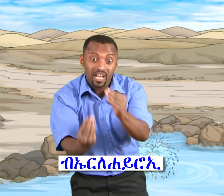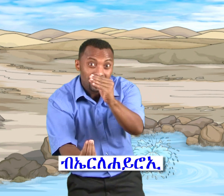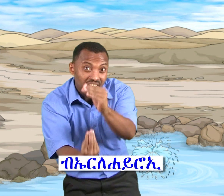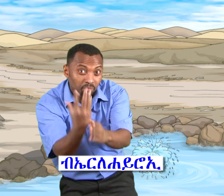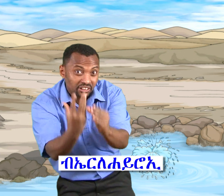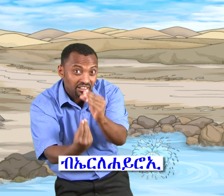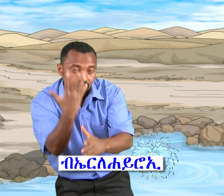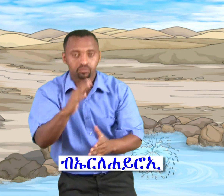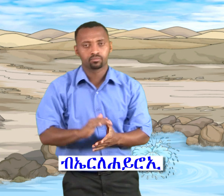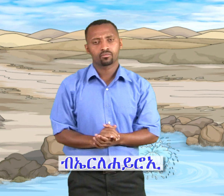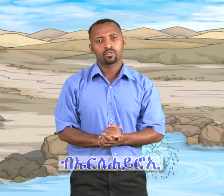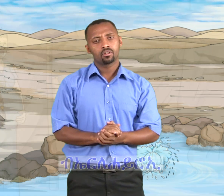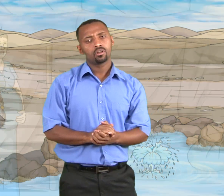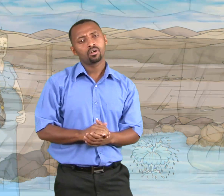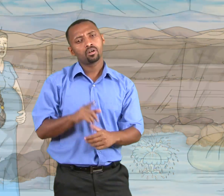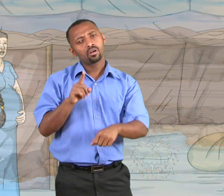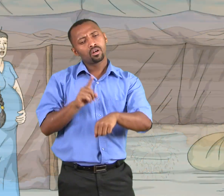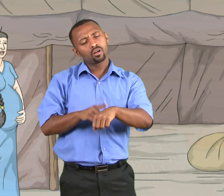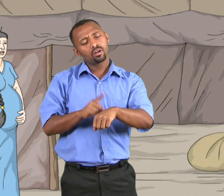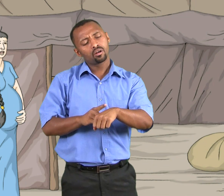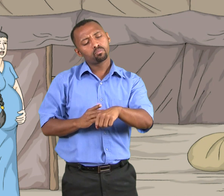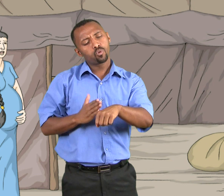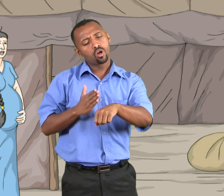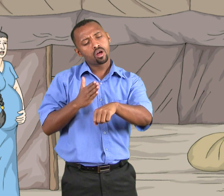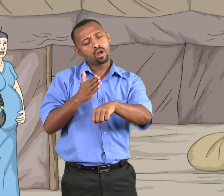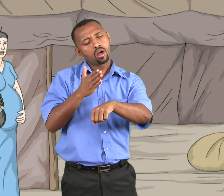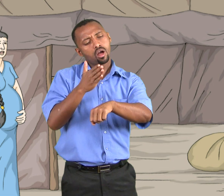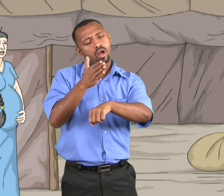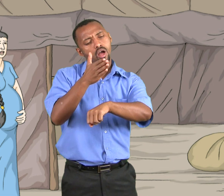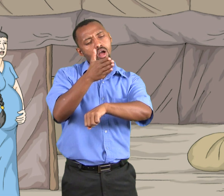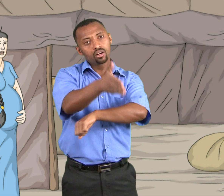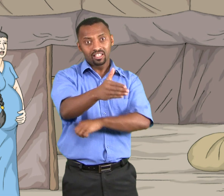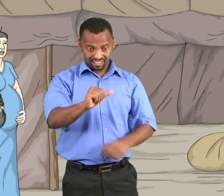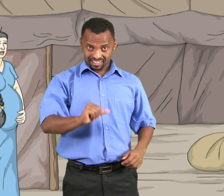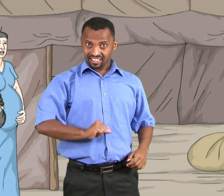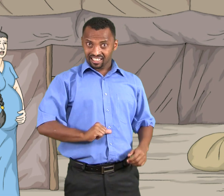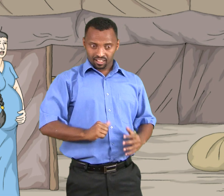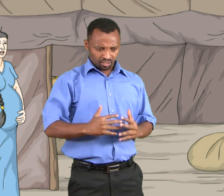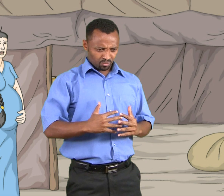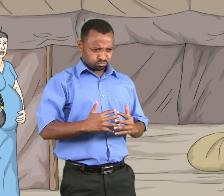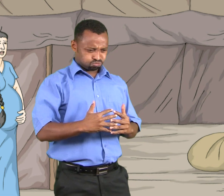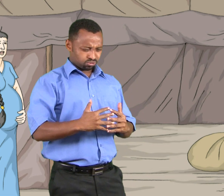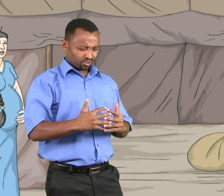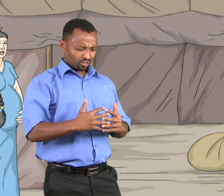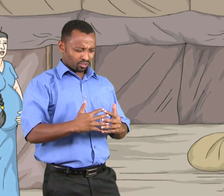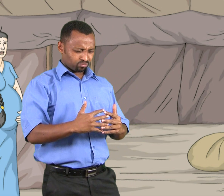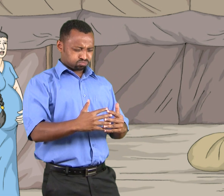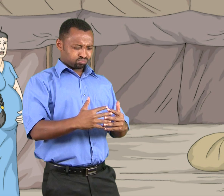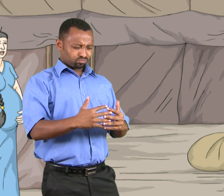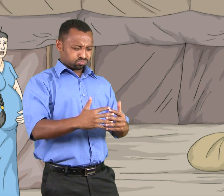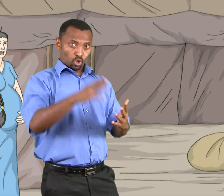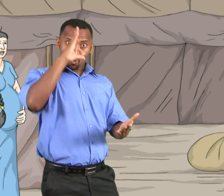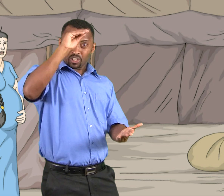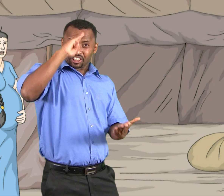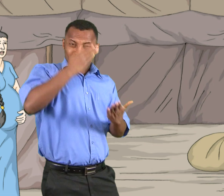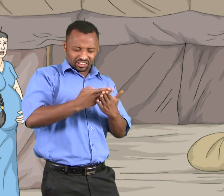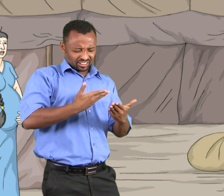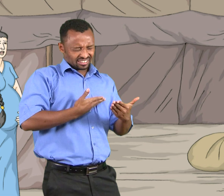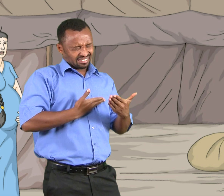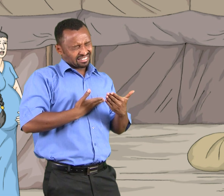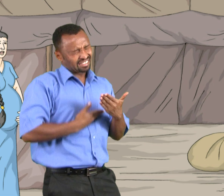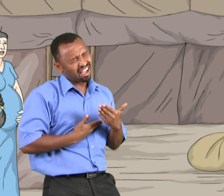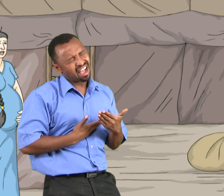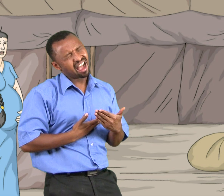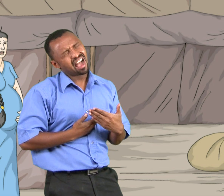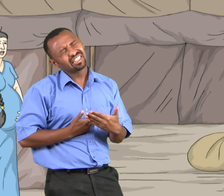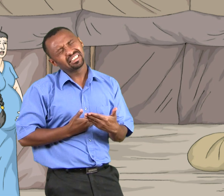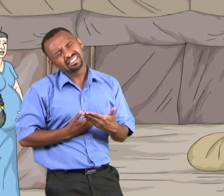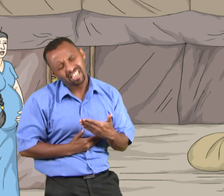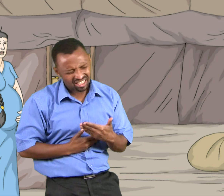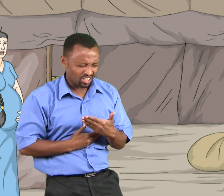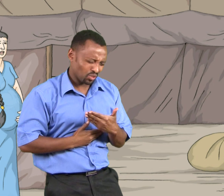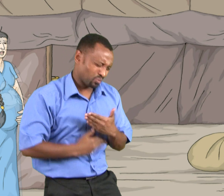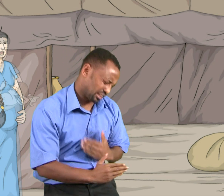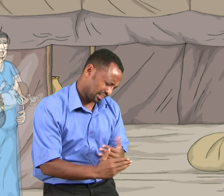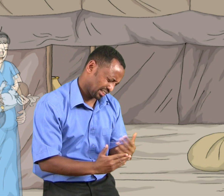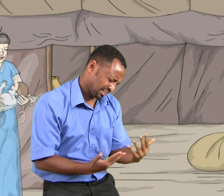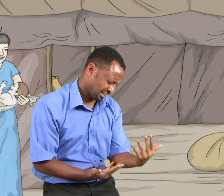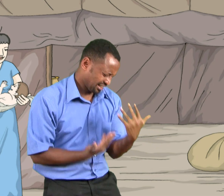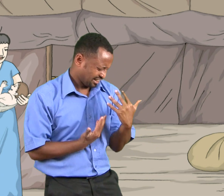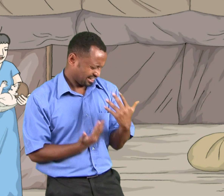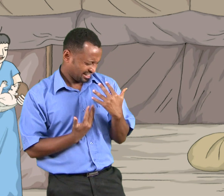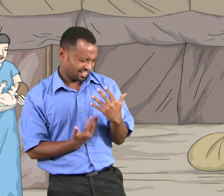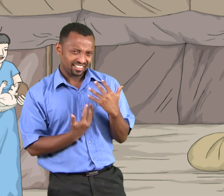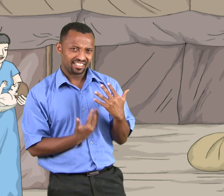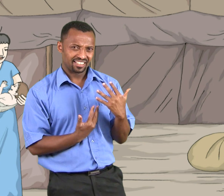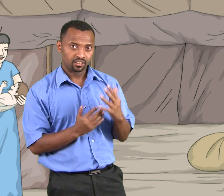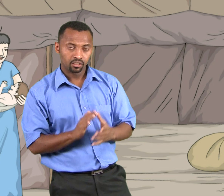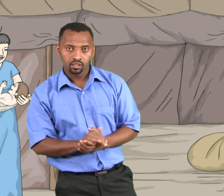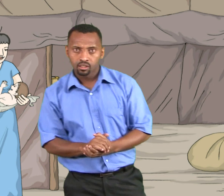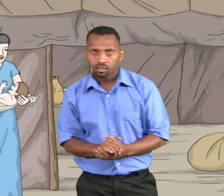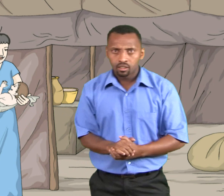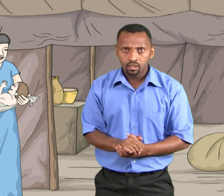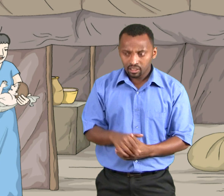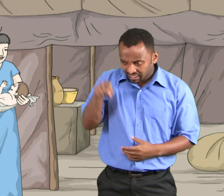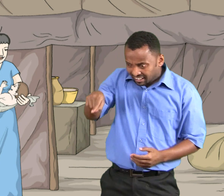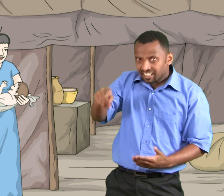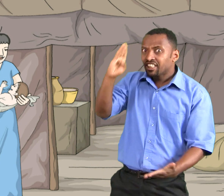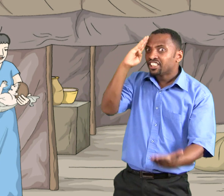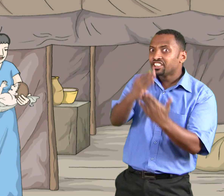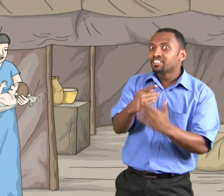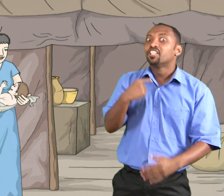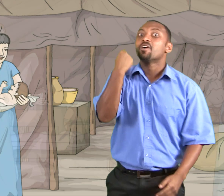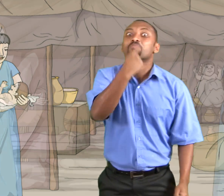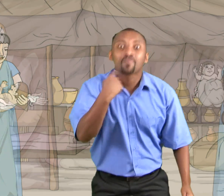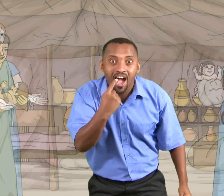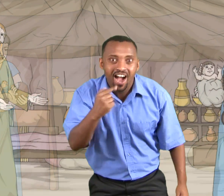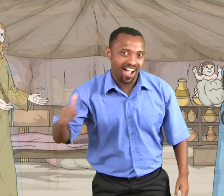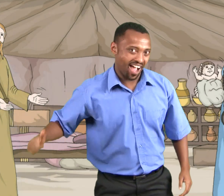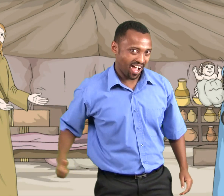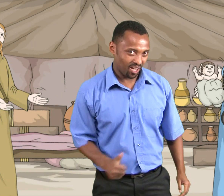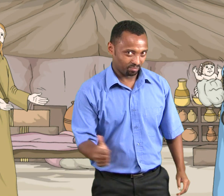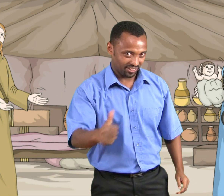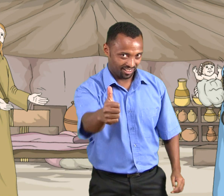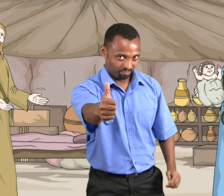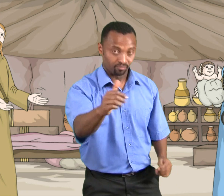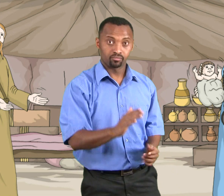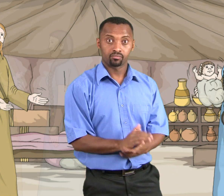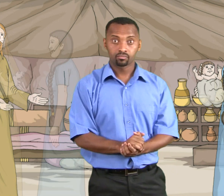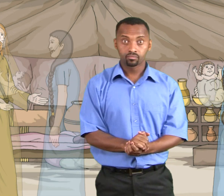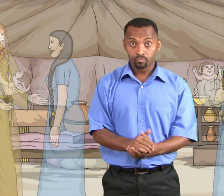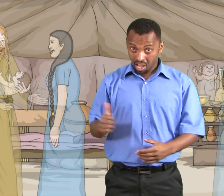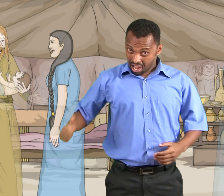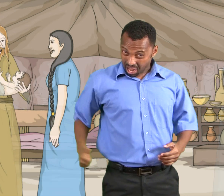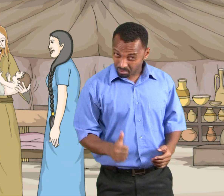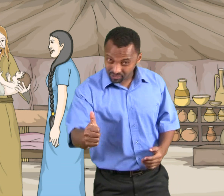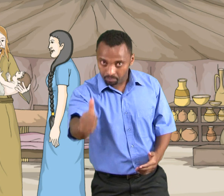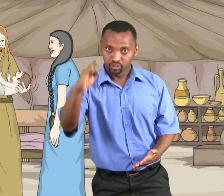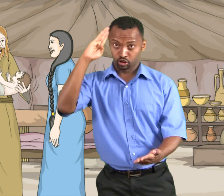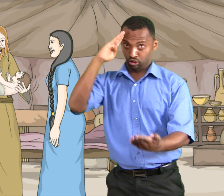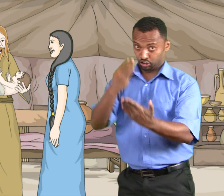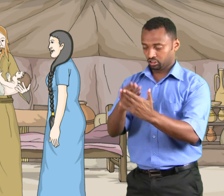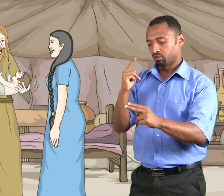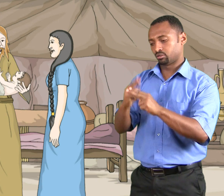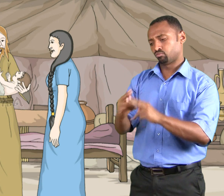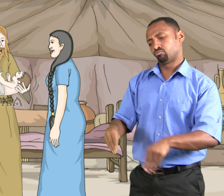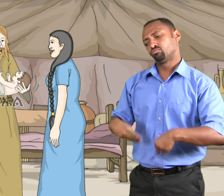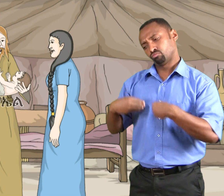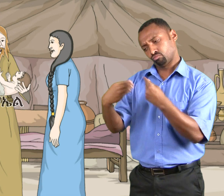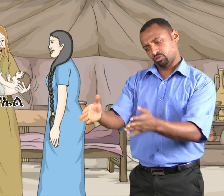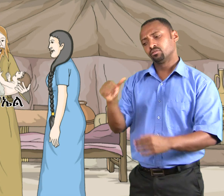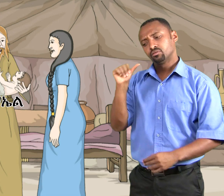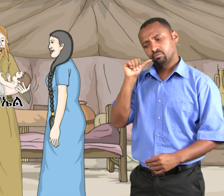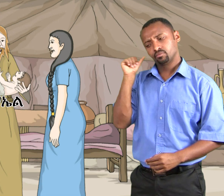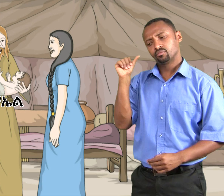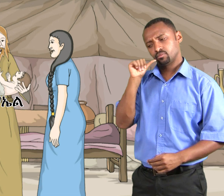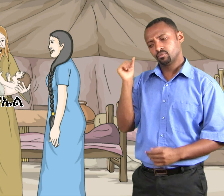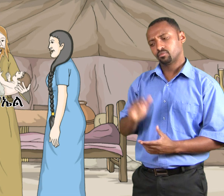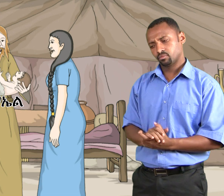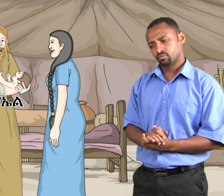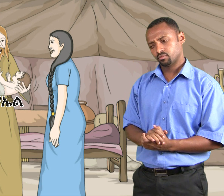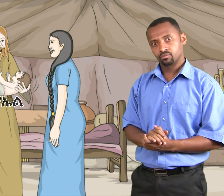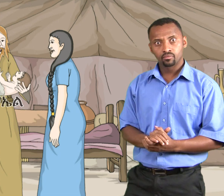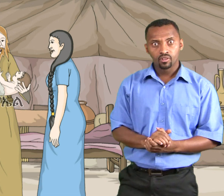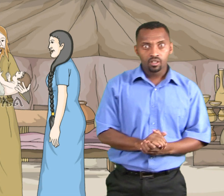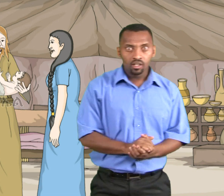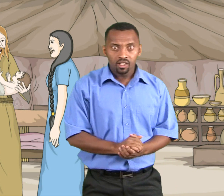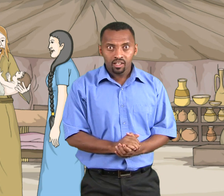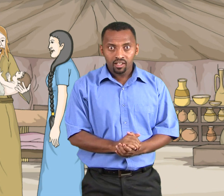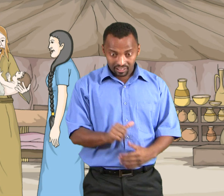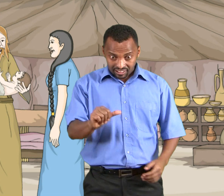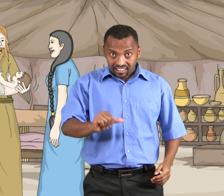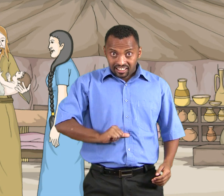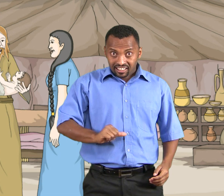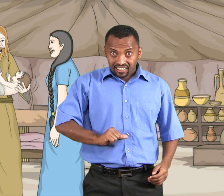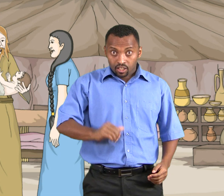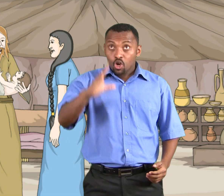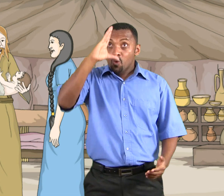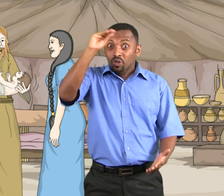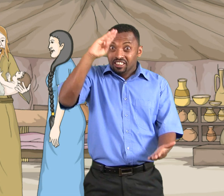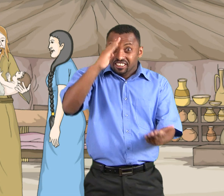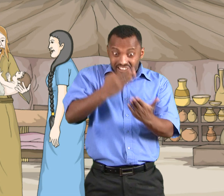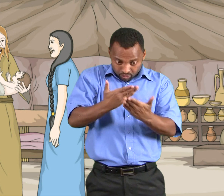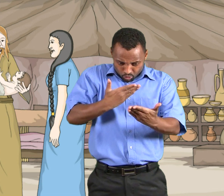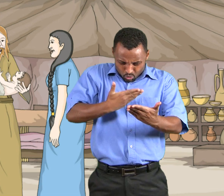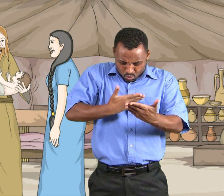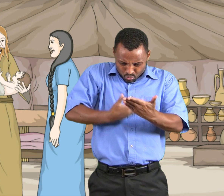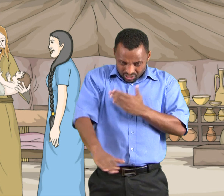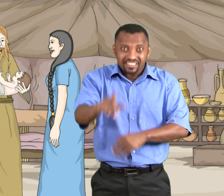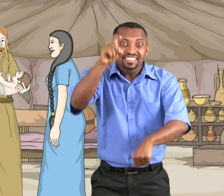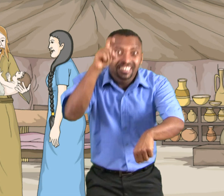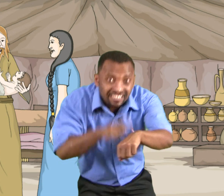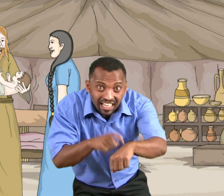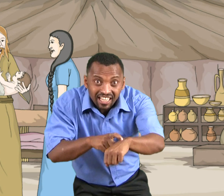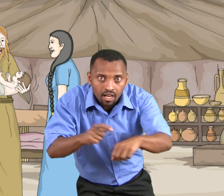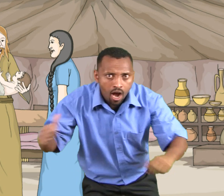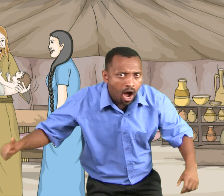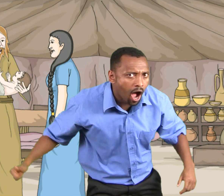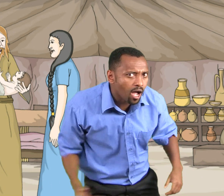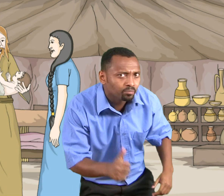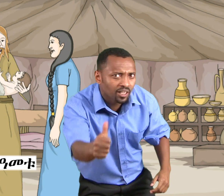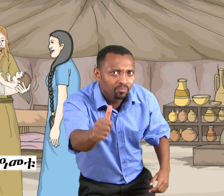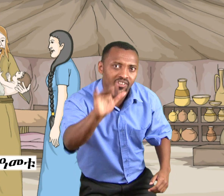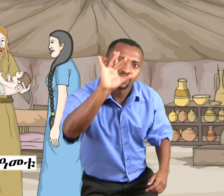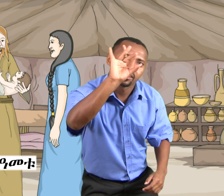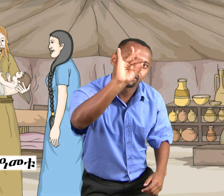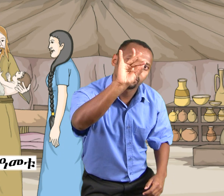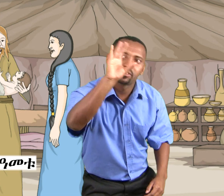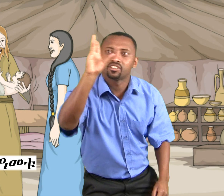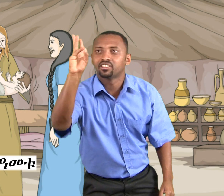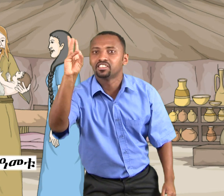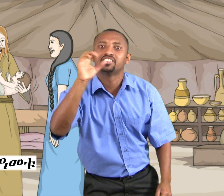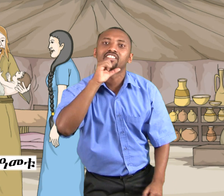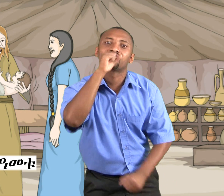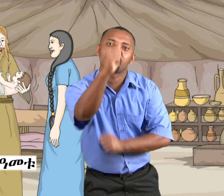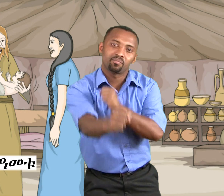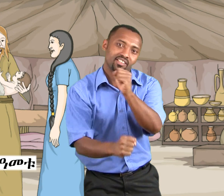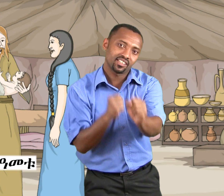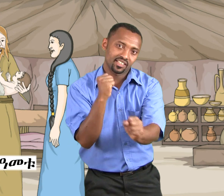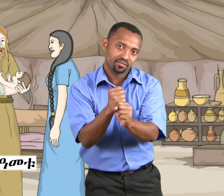And Hagar bore Abram a son, and Abram gave the name Ishmael to the son she had borne.